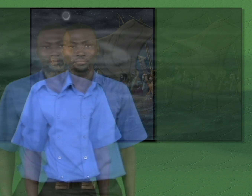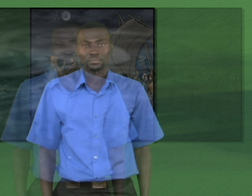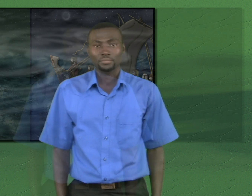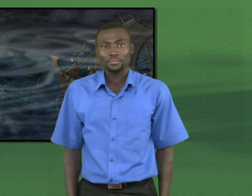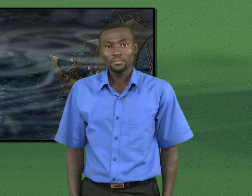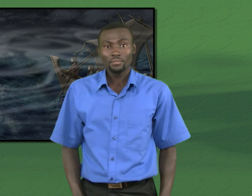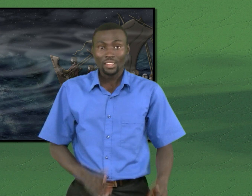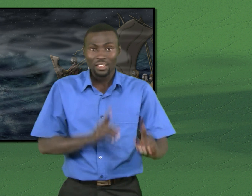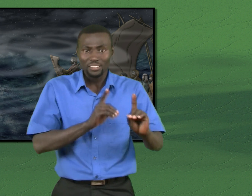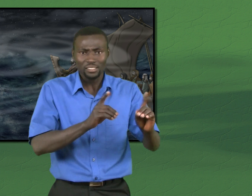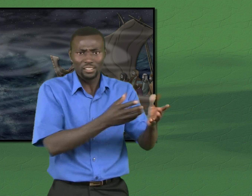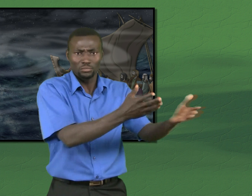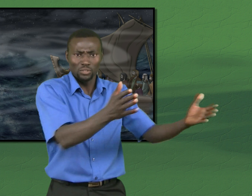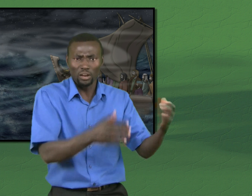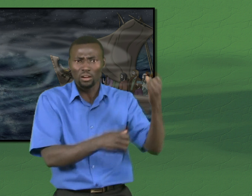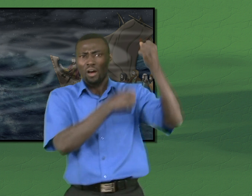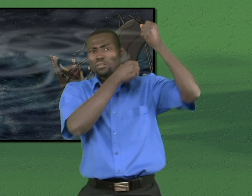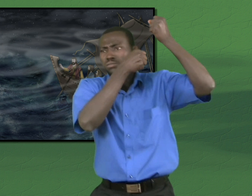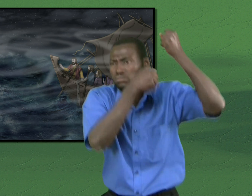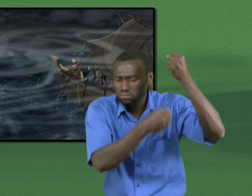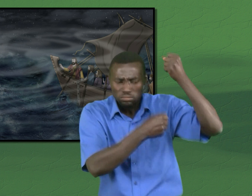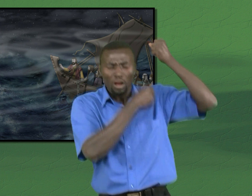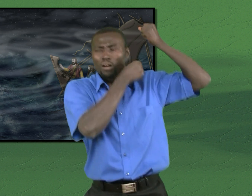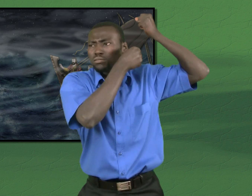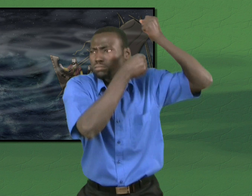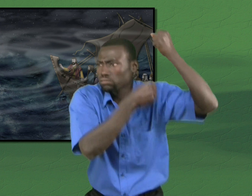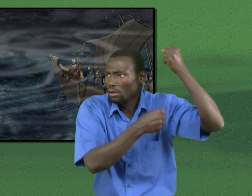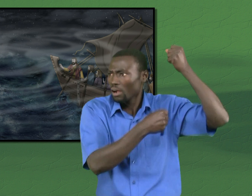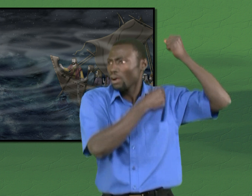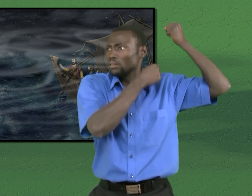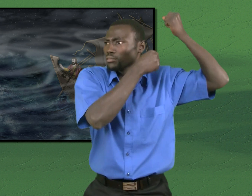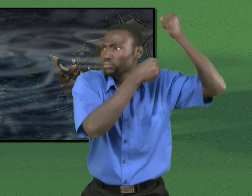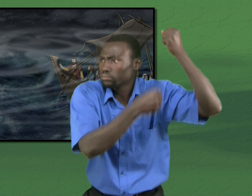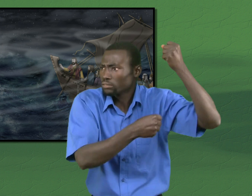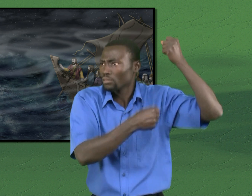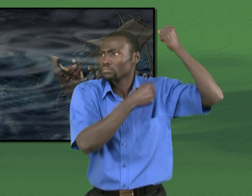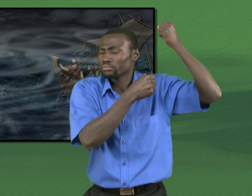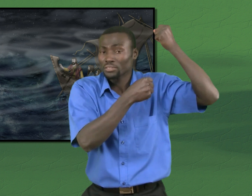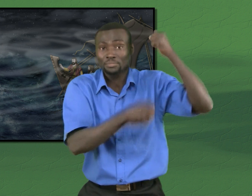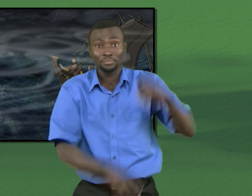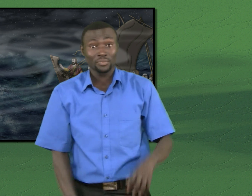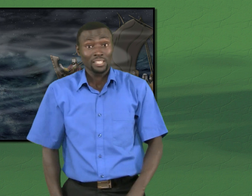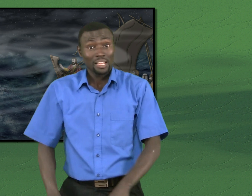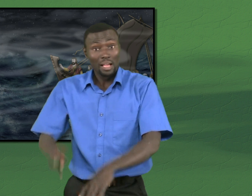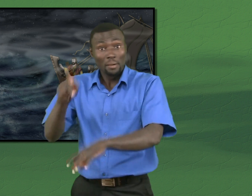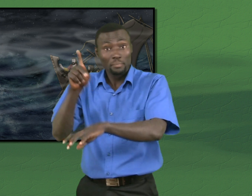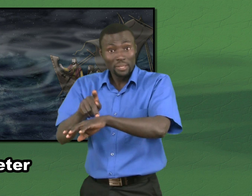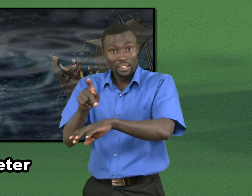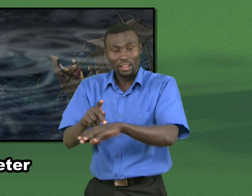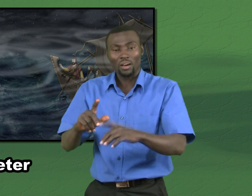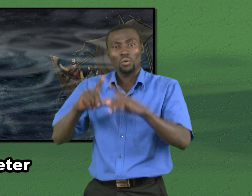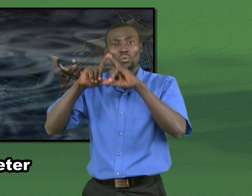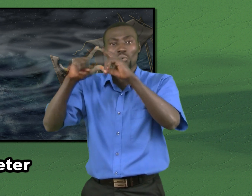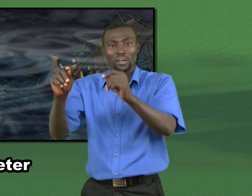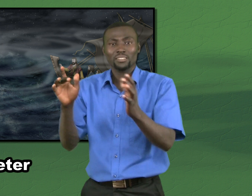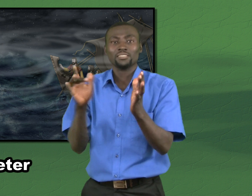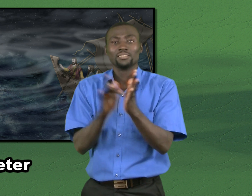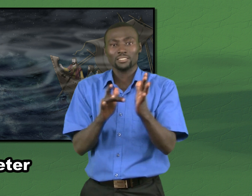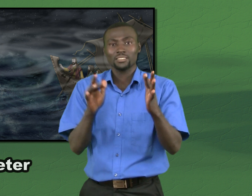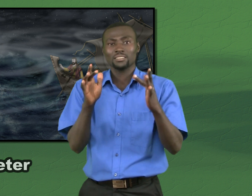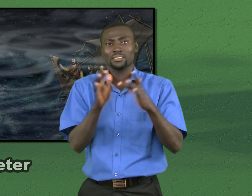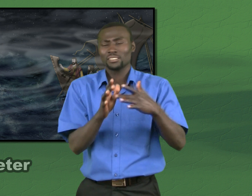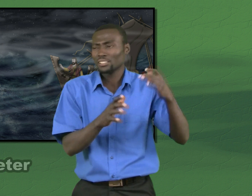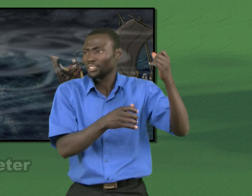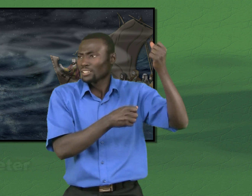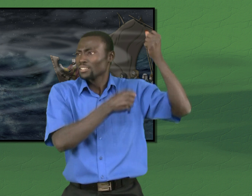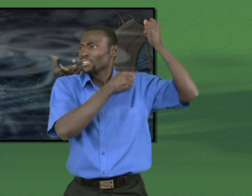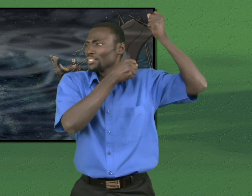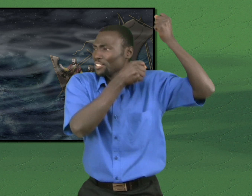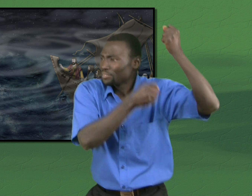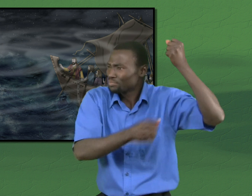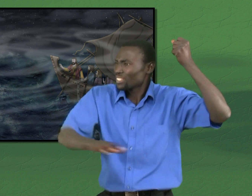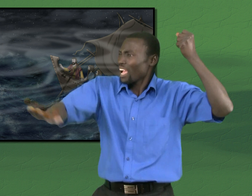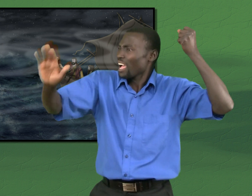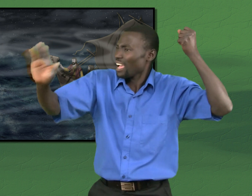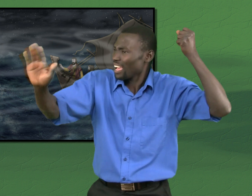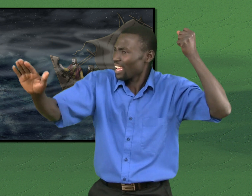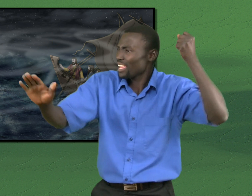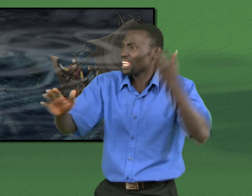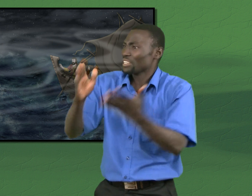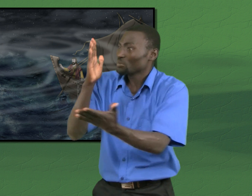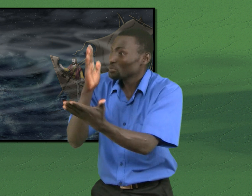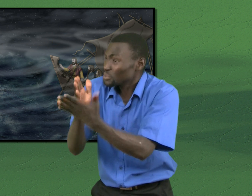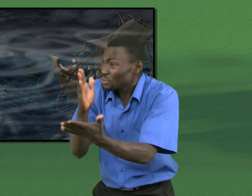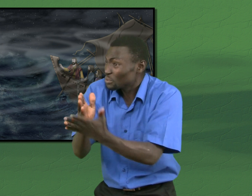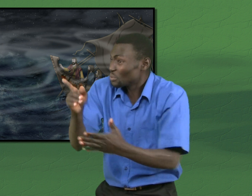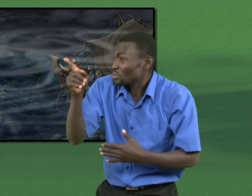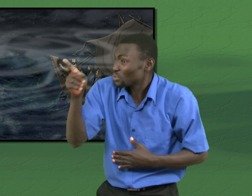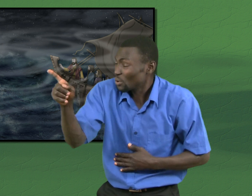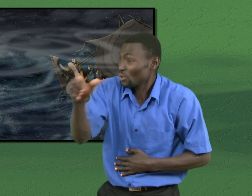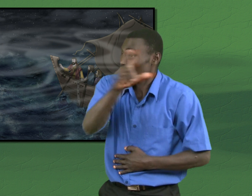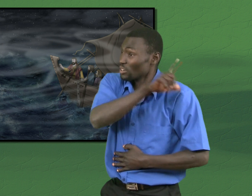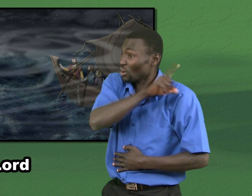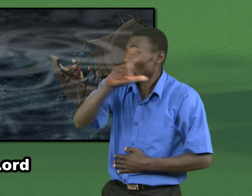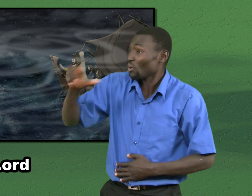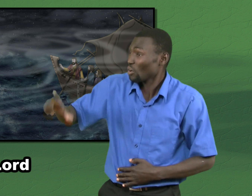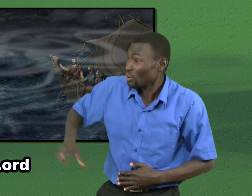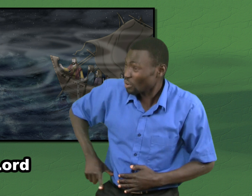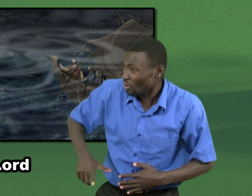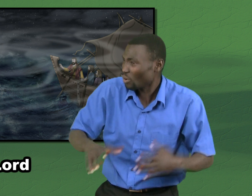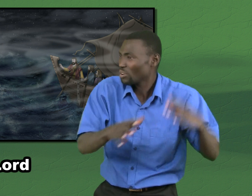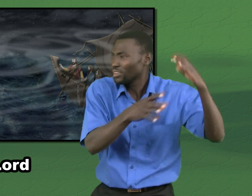Do not be afraid.”